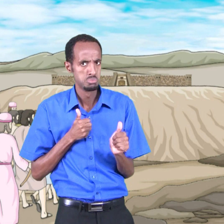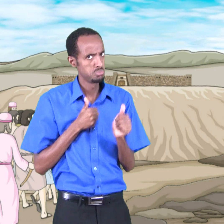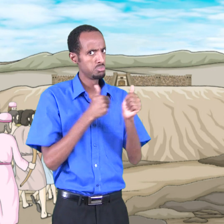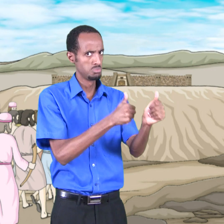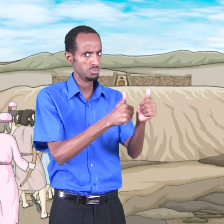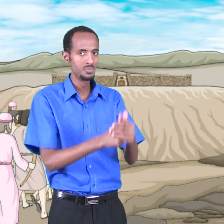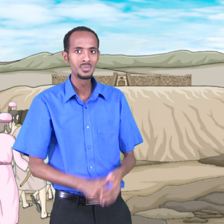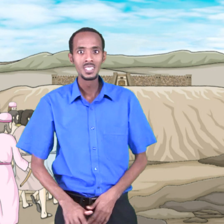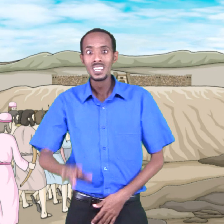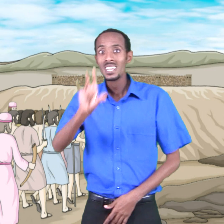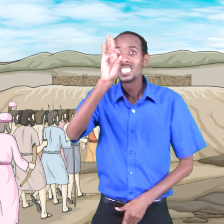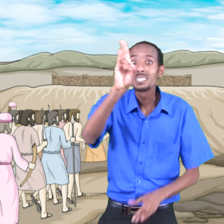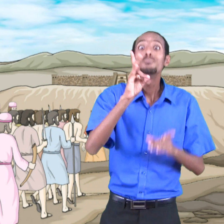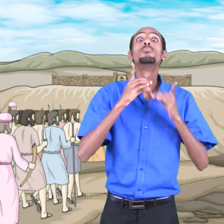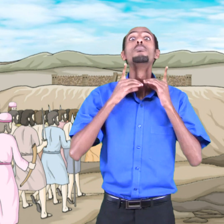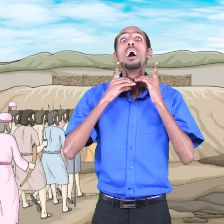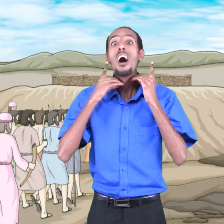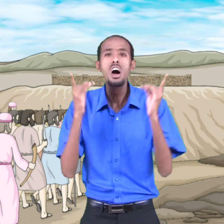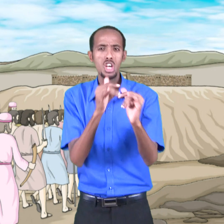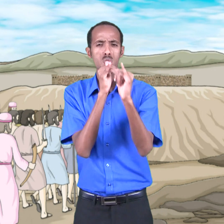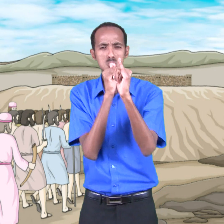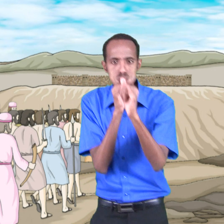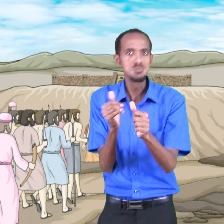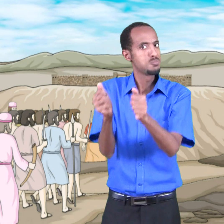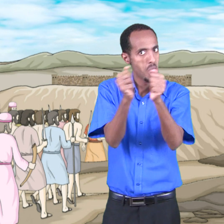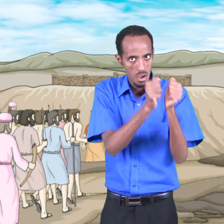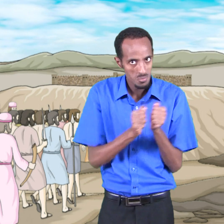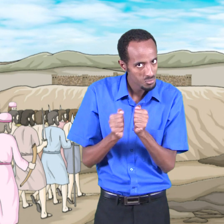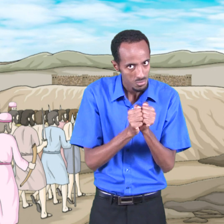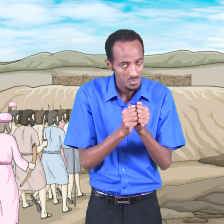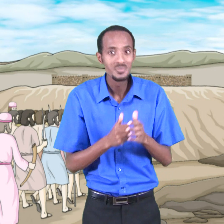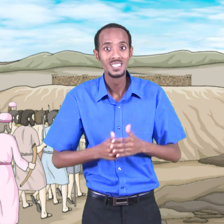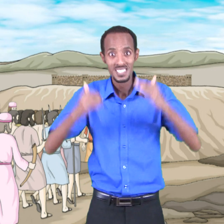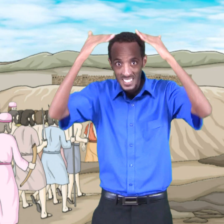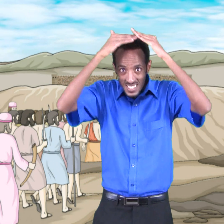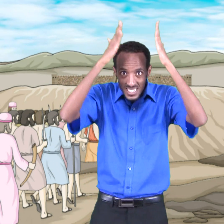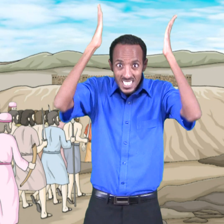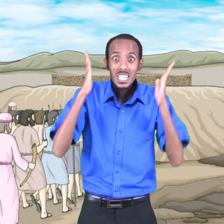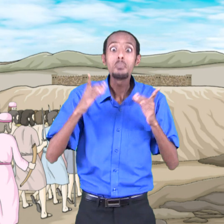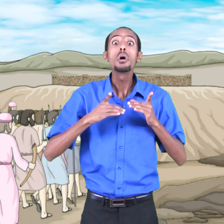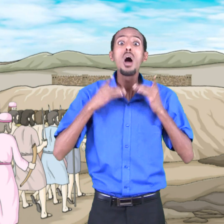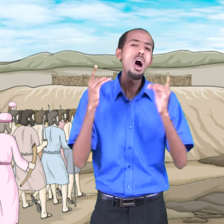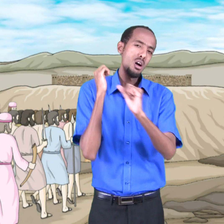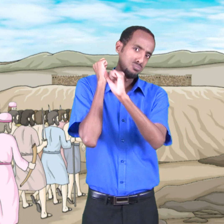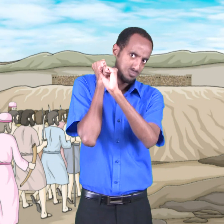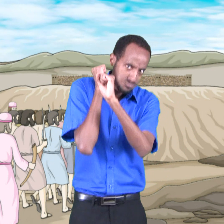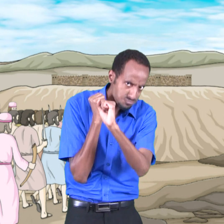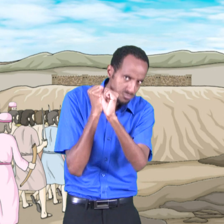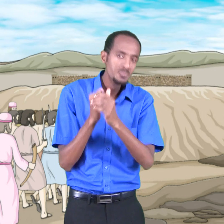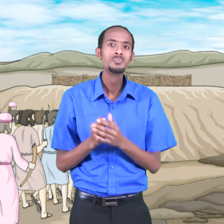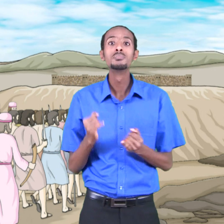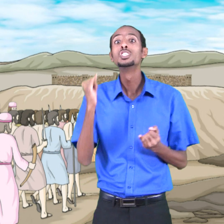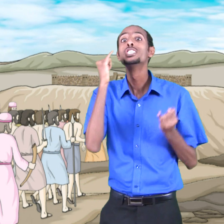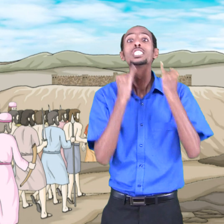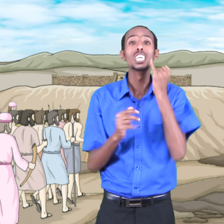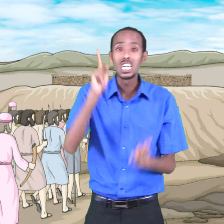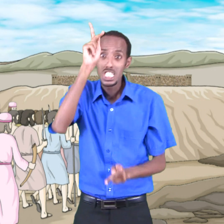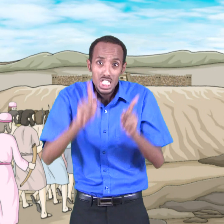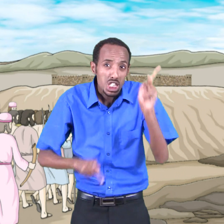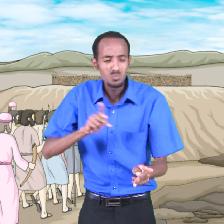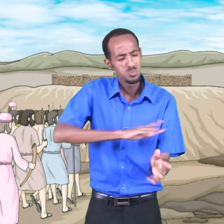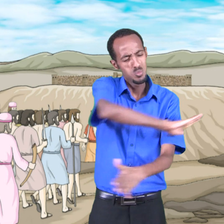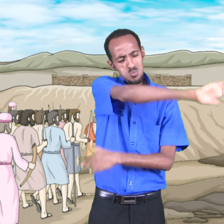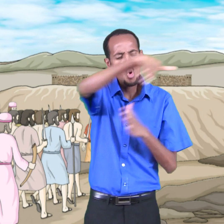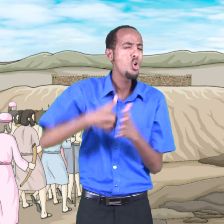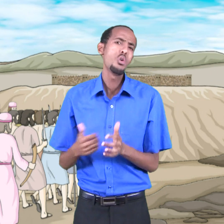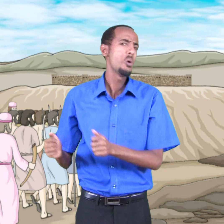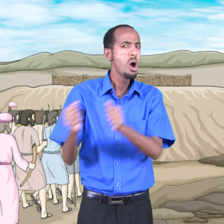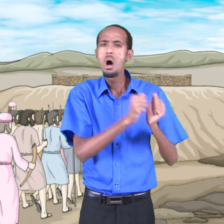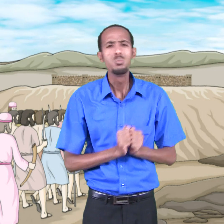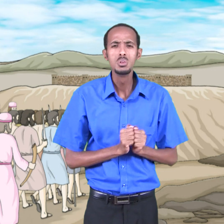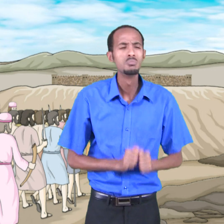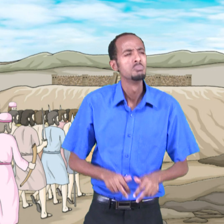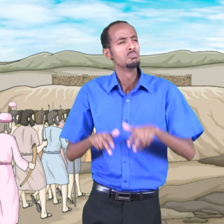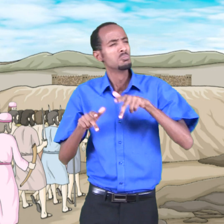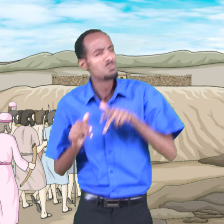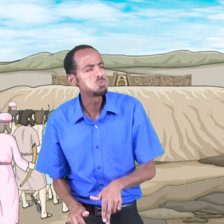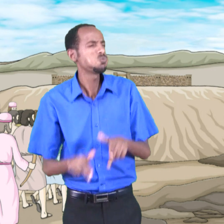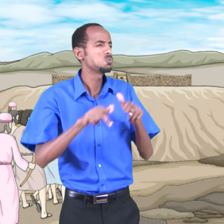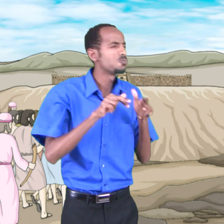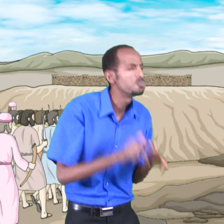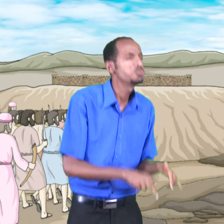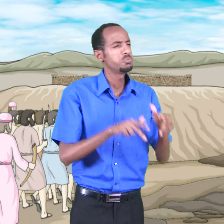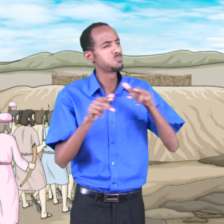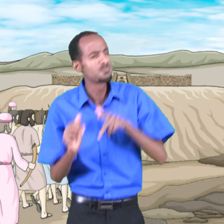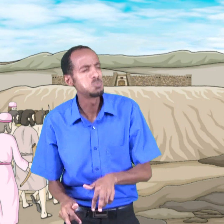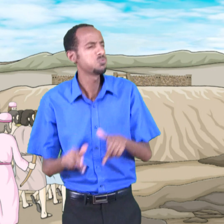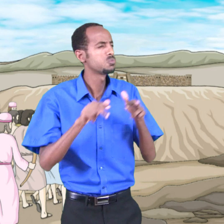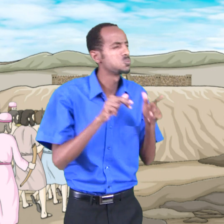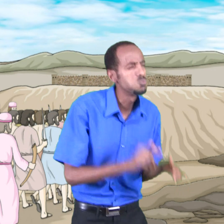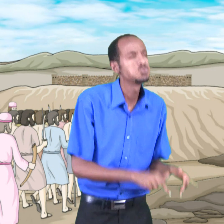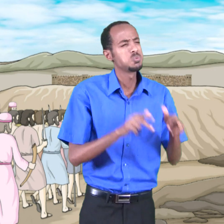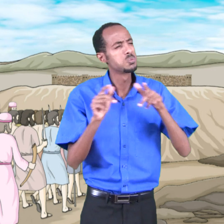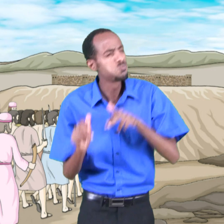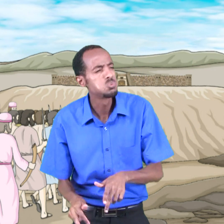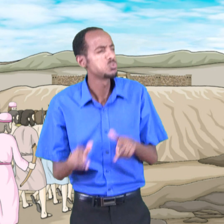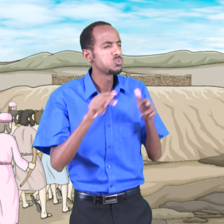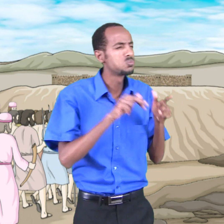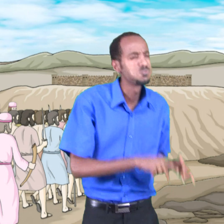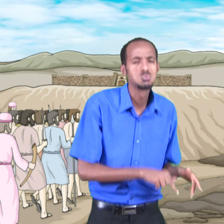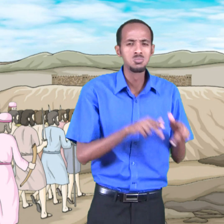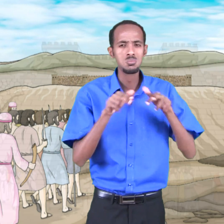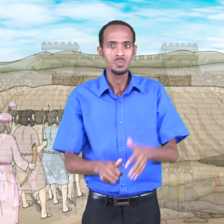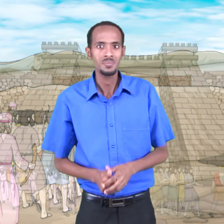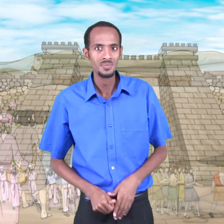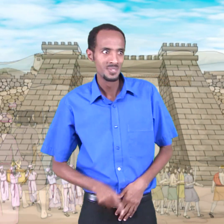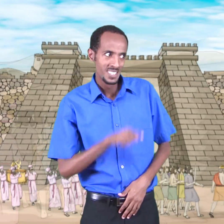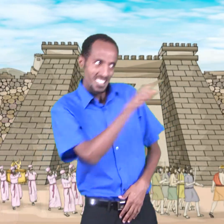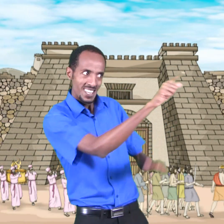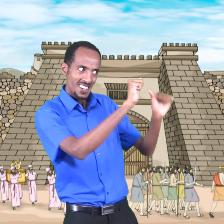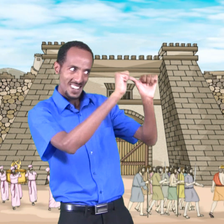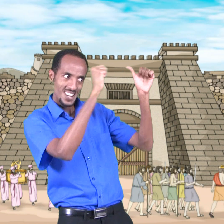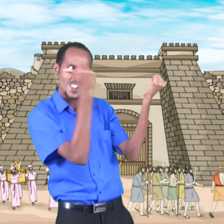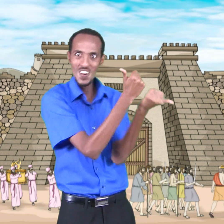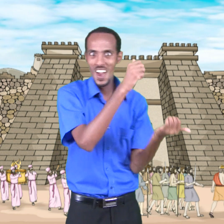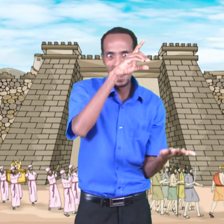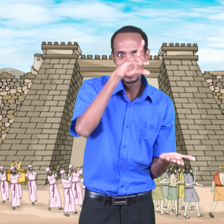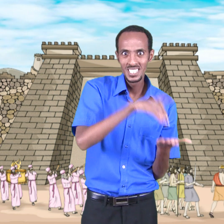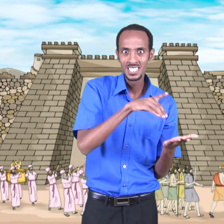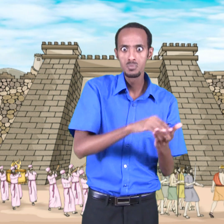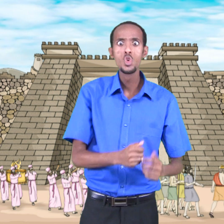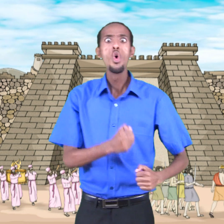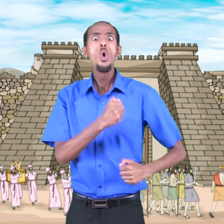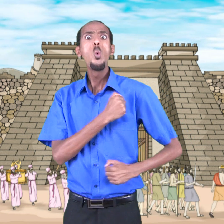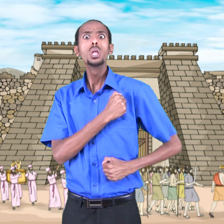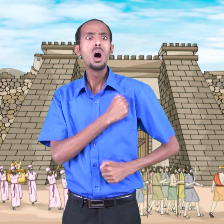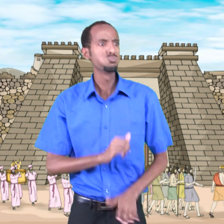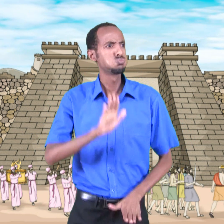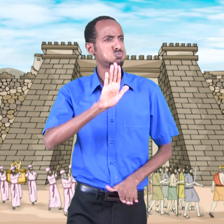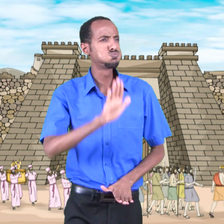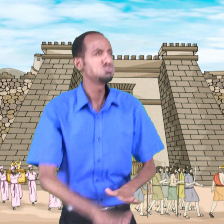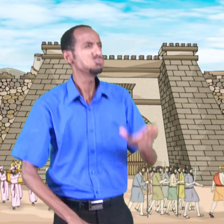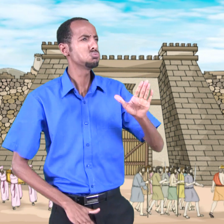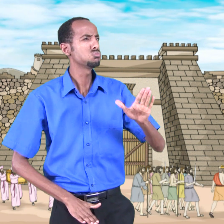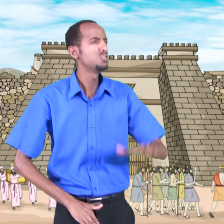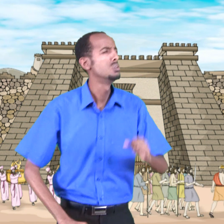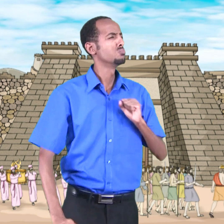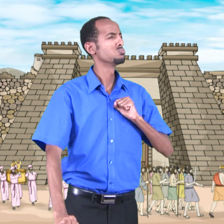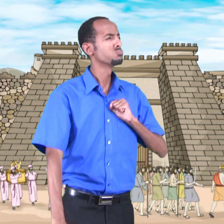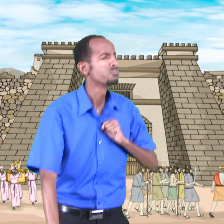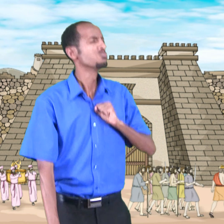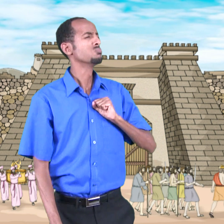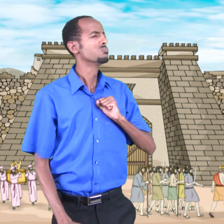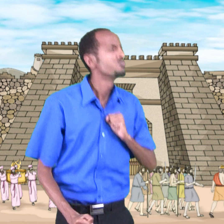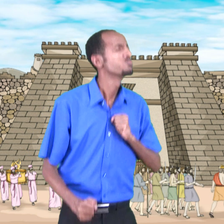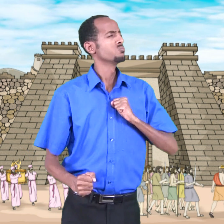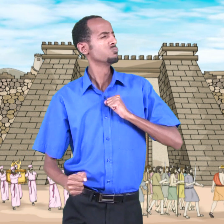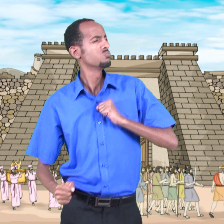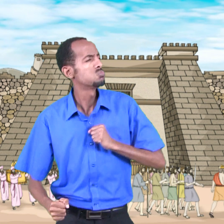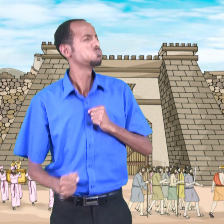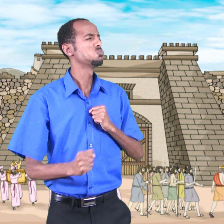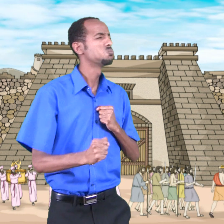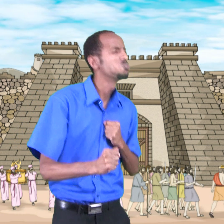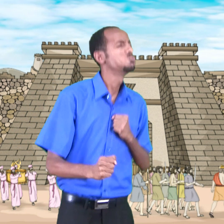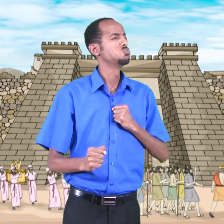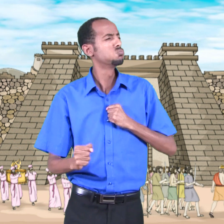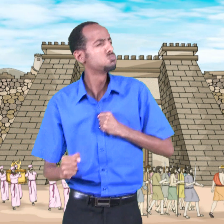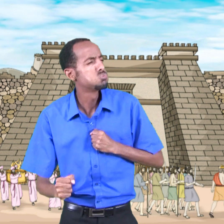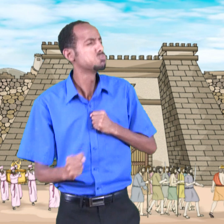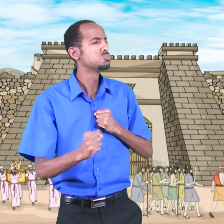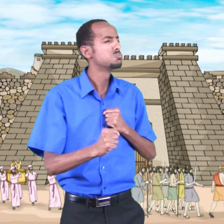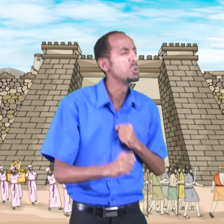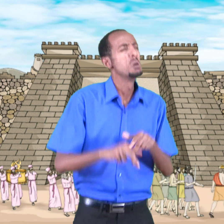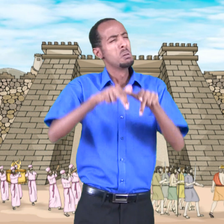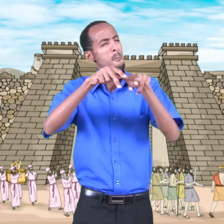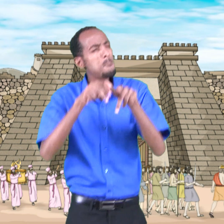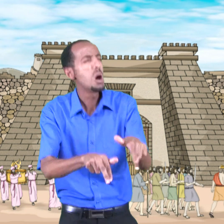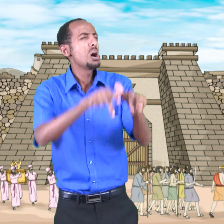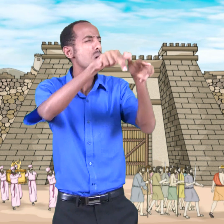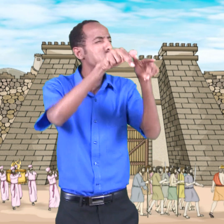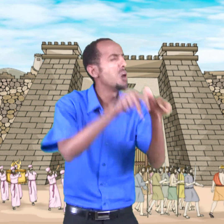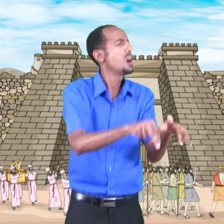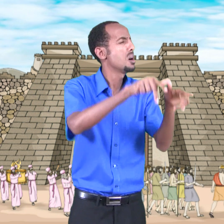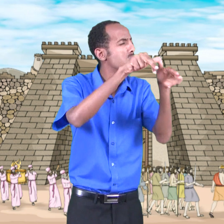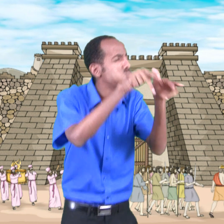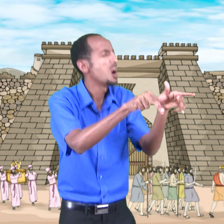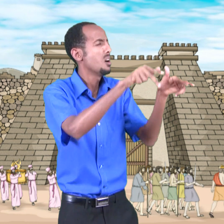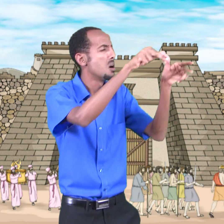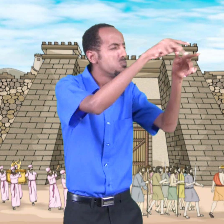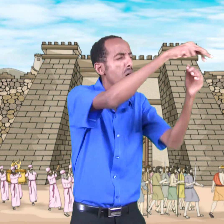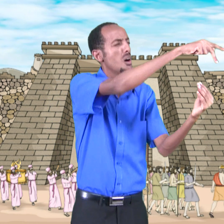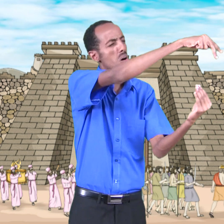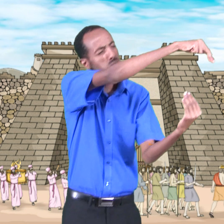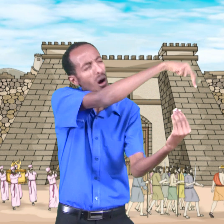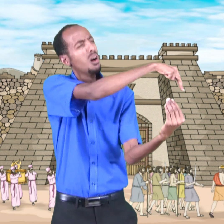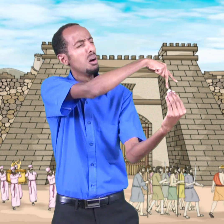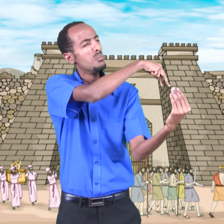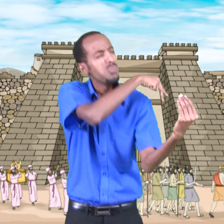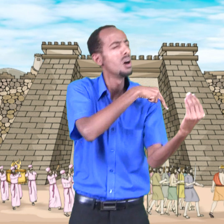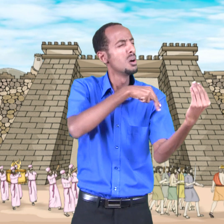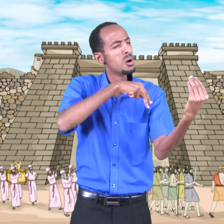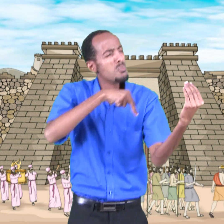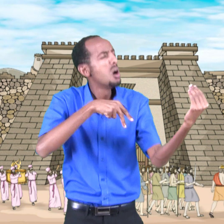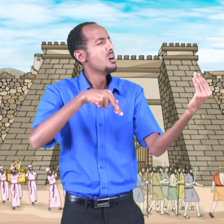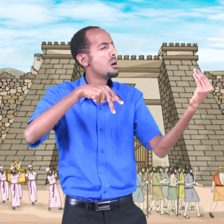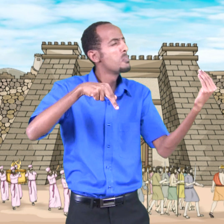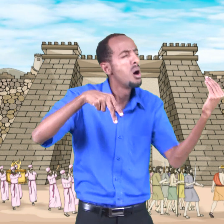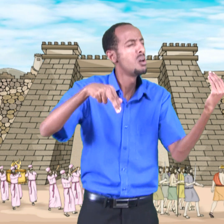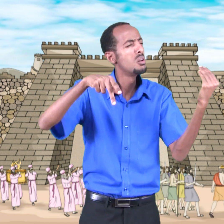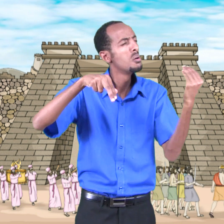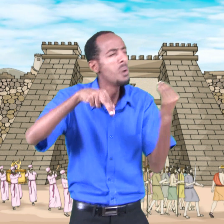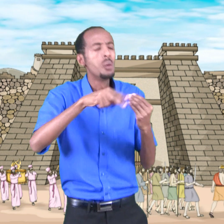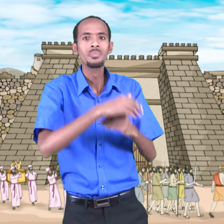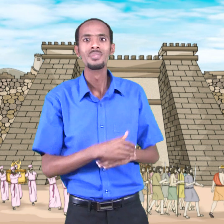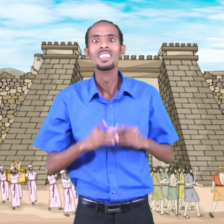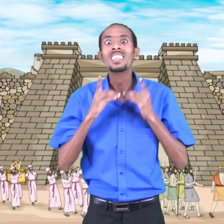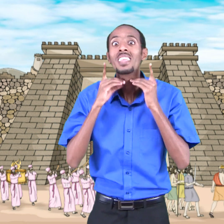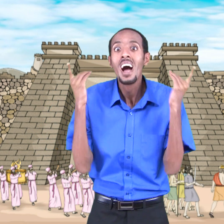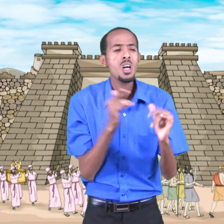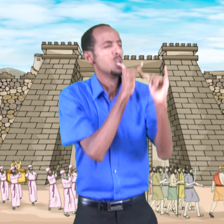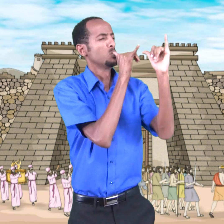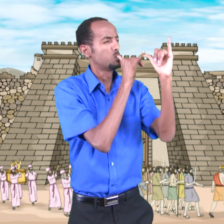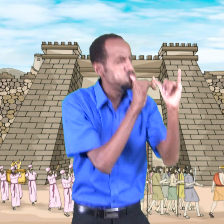While the horns continued to sound, the armed troops marched ahead of the priests who blew the horns, and the rear guard followed the ark. But Joshua had commanded the people: “Do not give a battle cry or let your voice be heard;